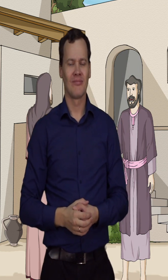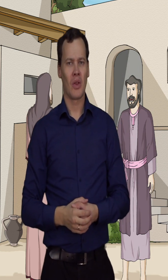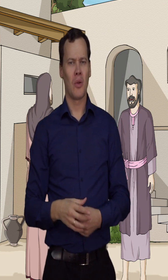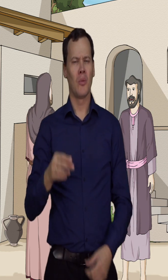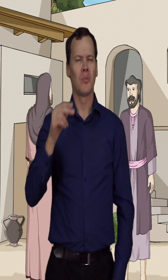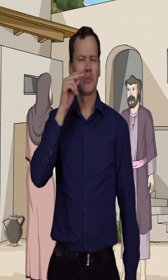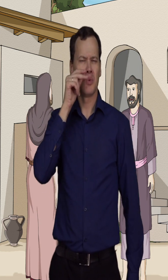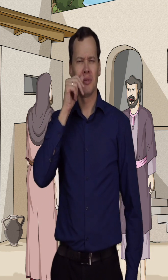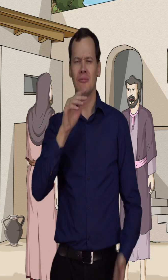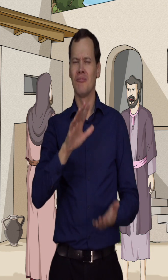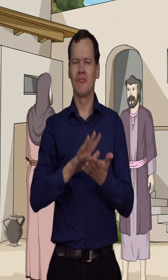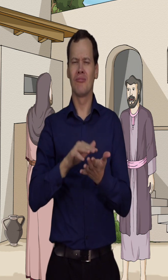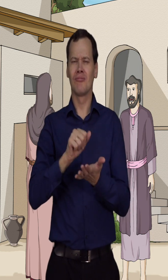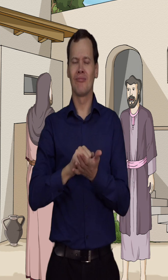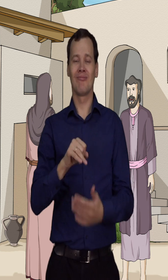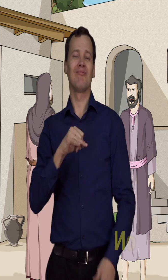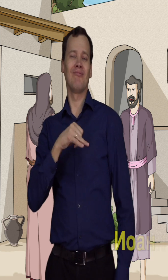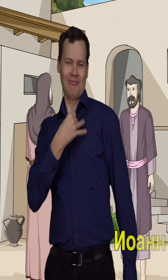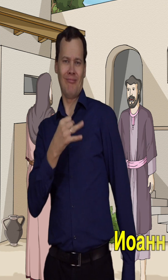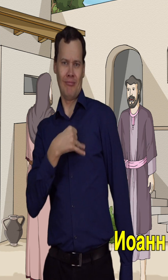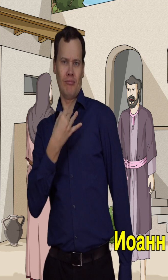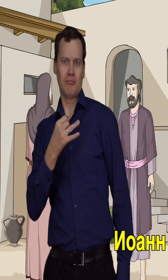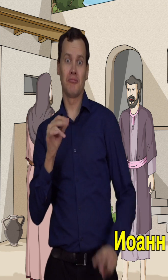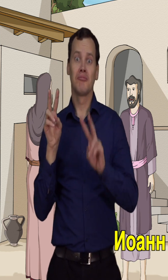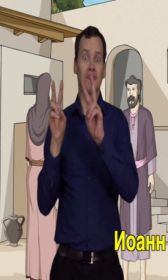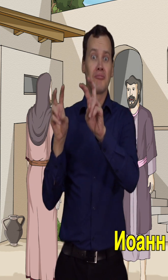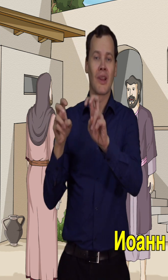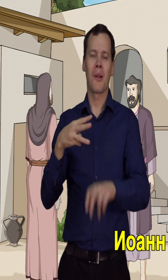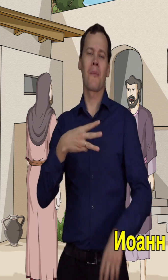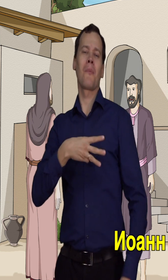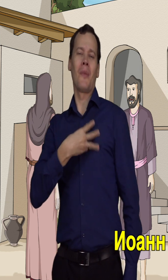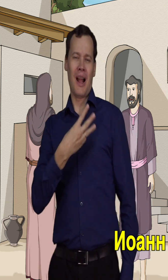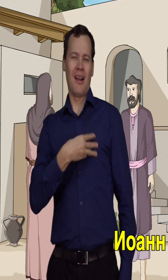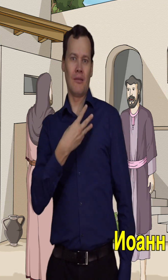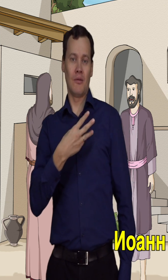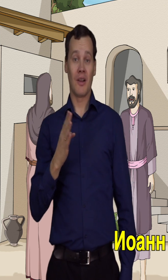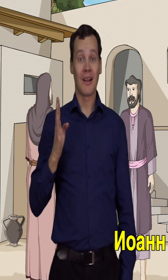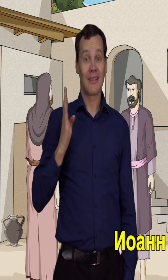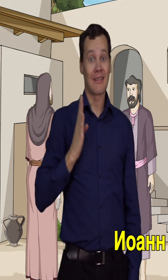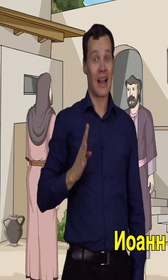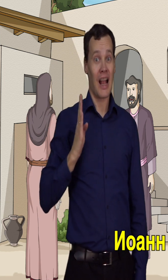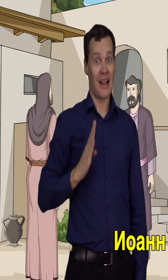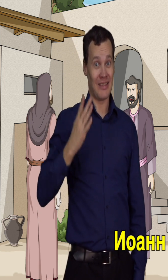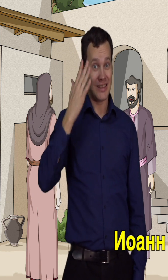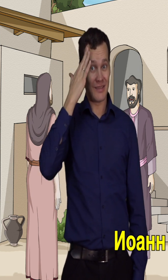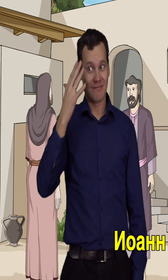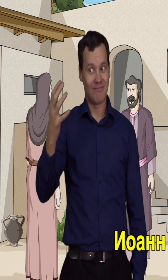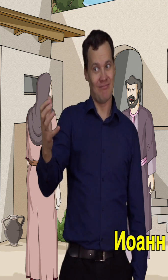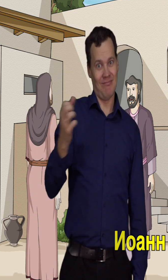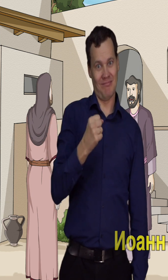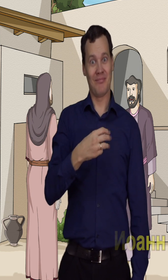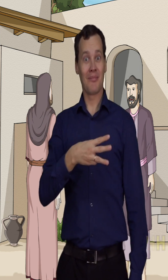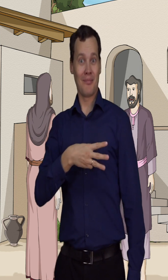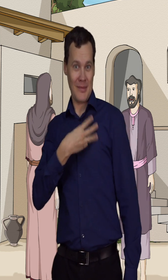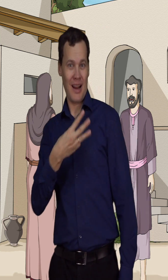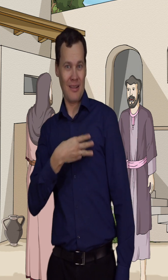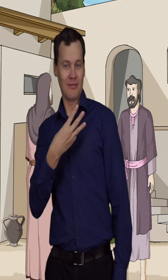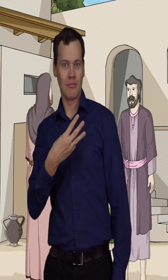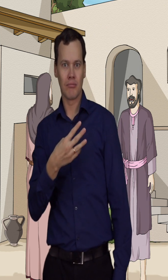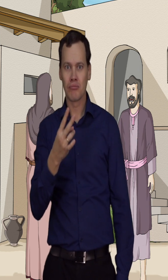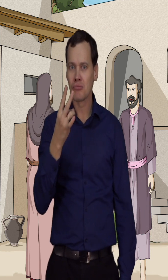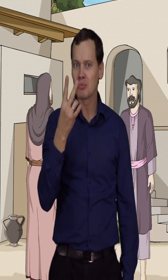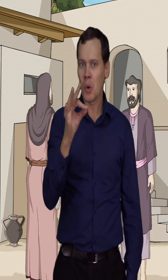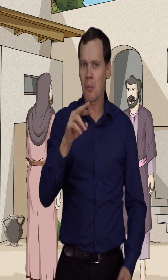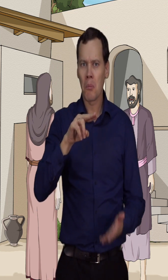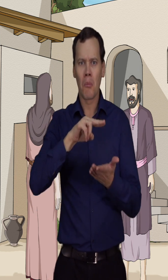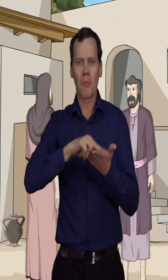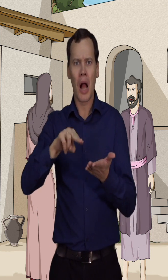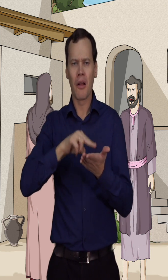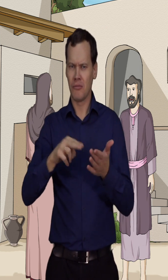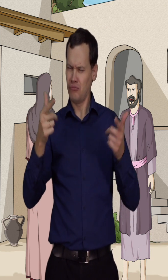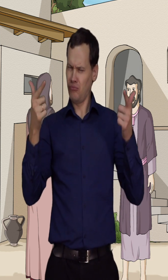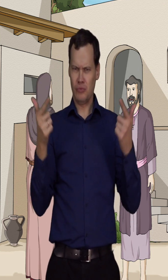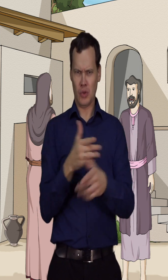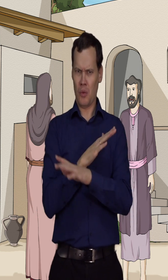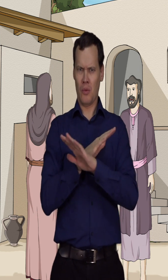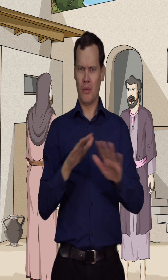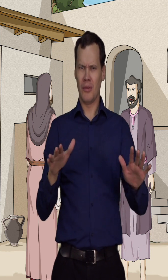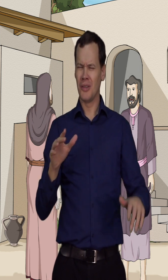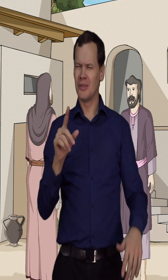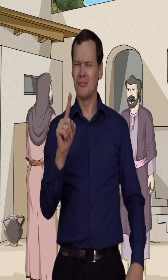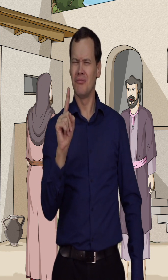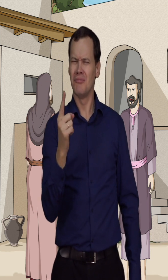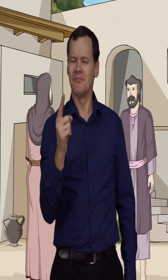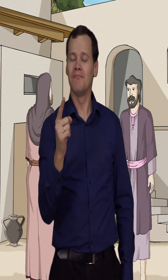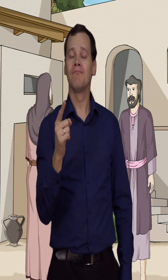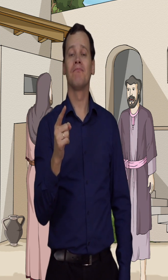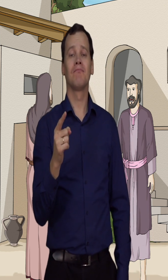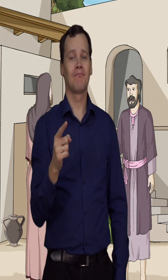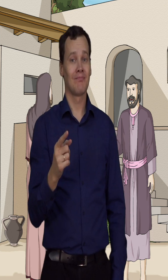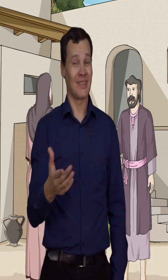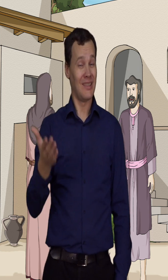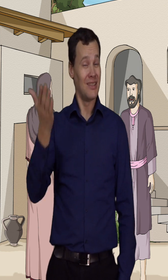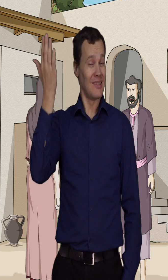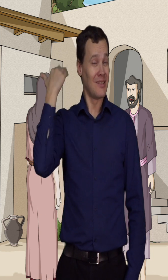Barnabas wanted to take John, also called Mark.